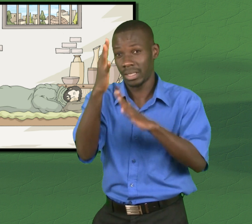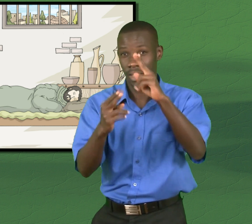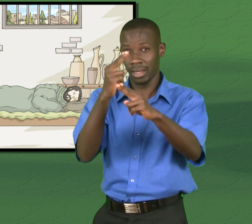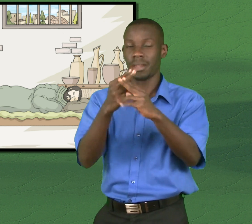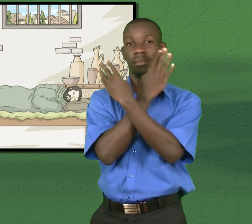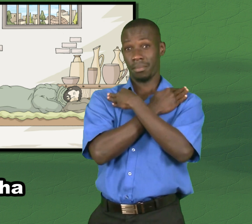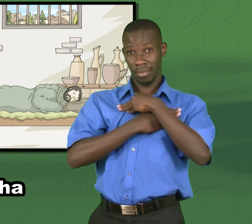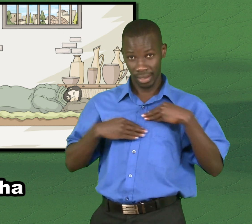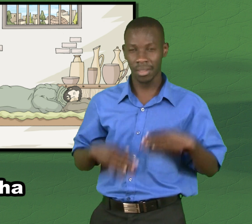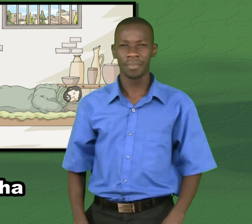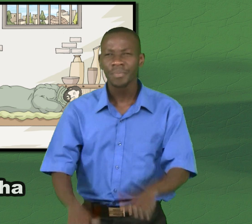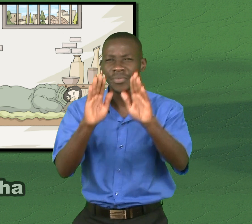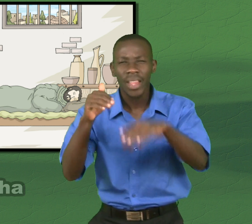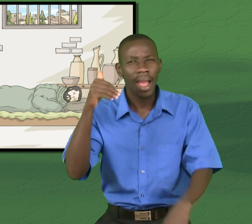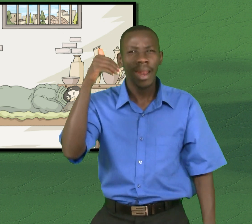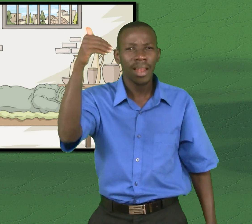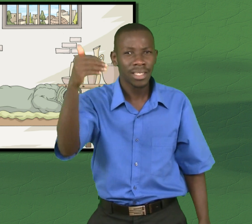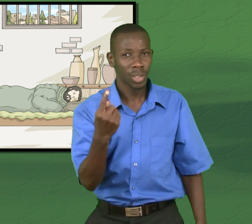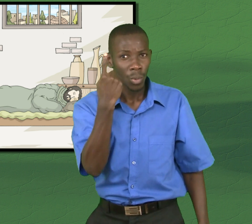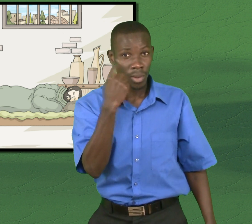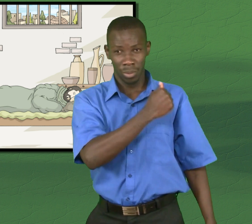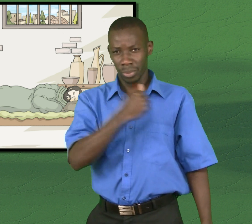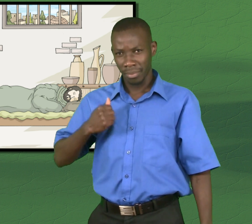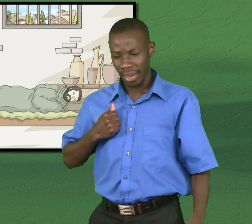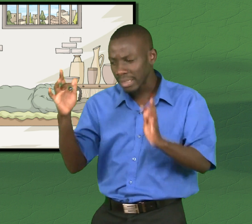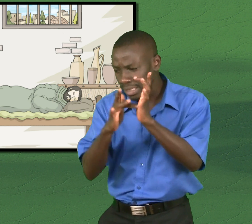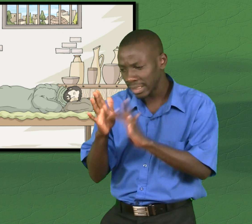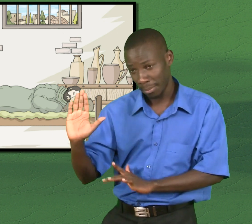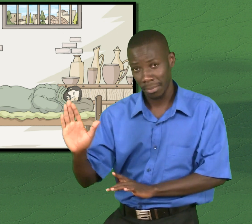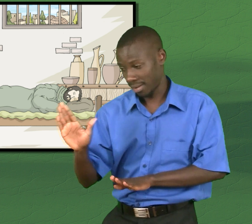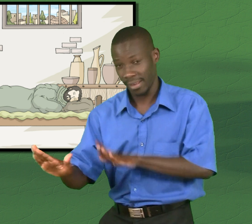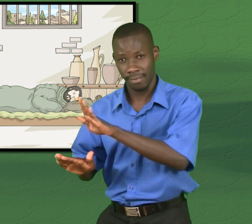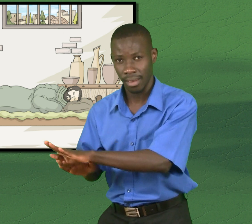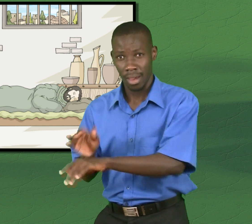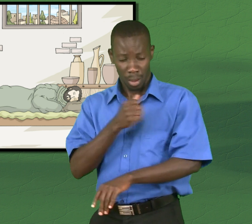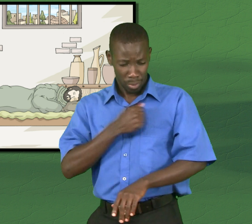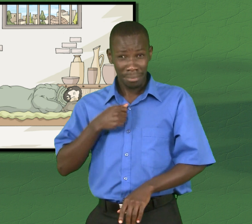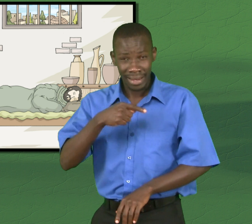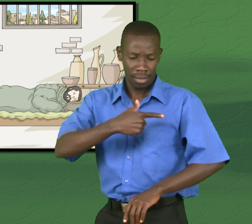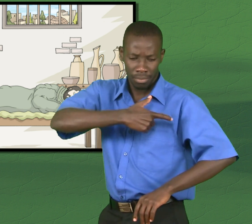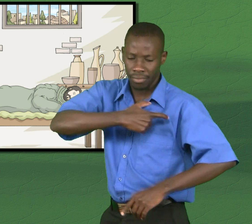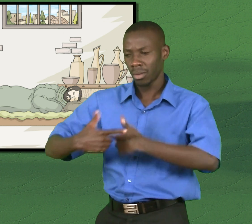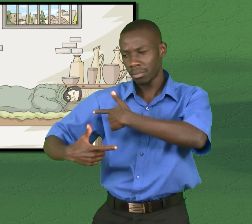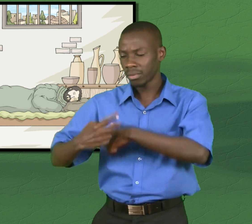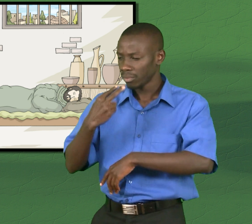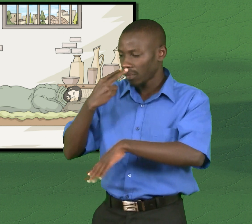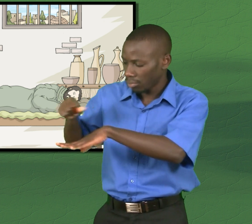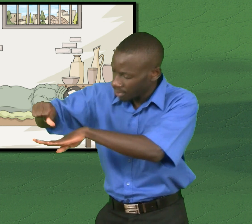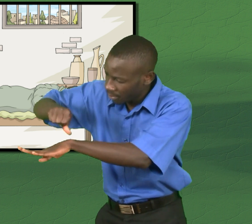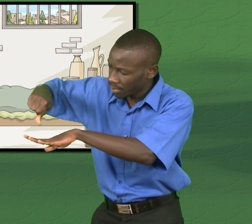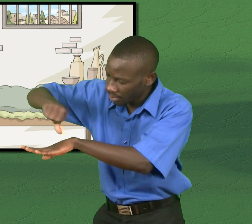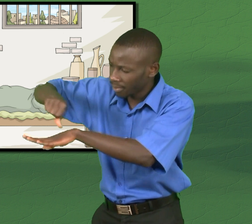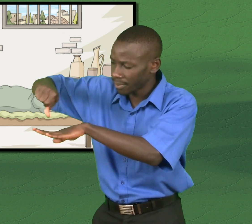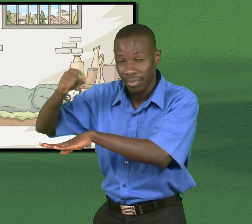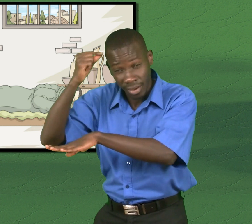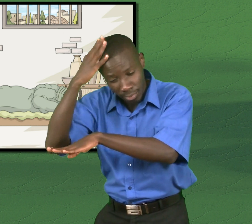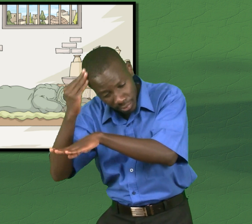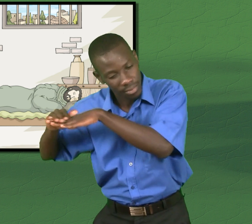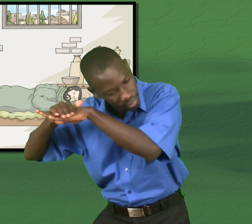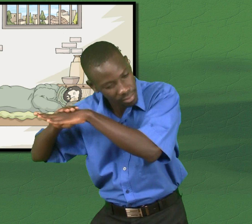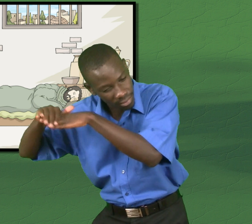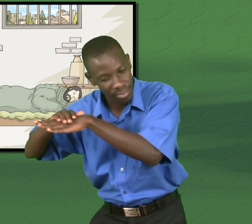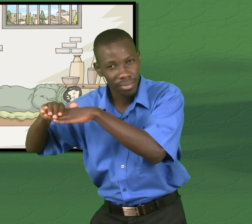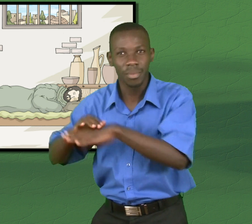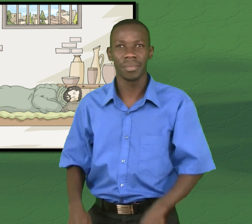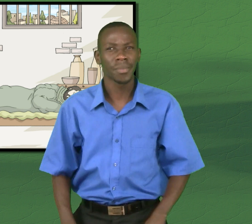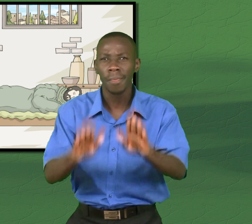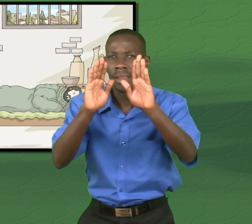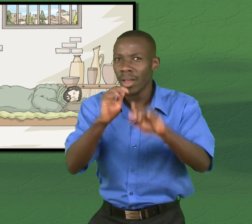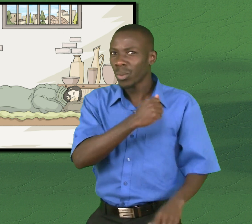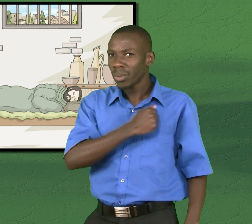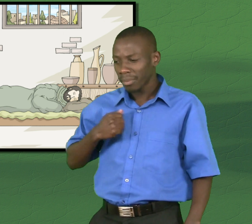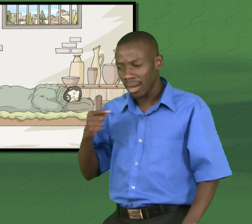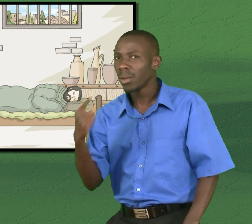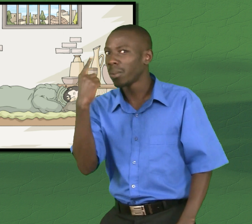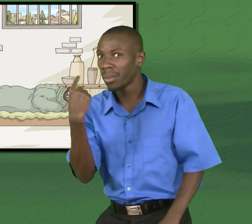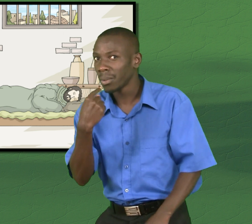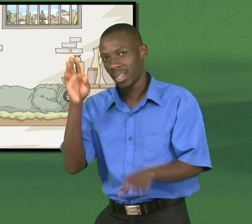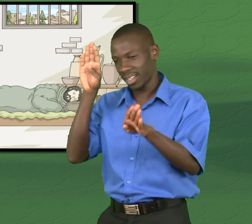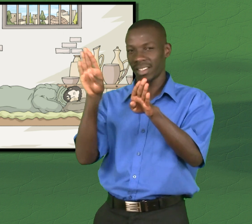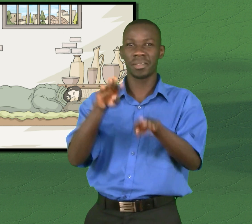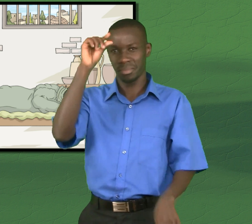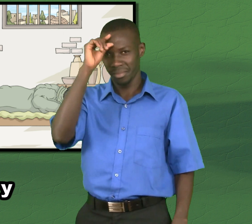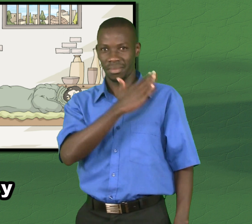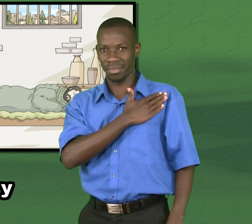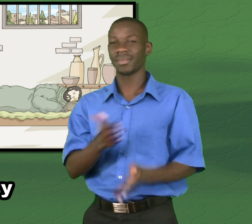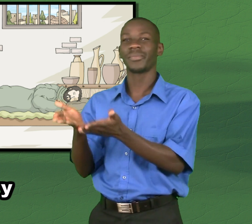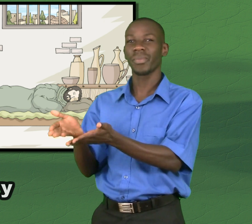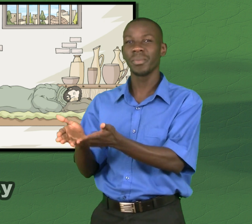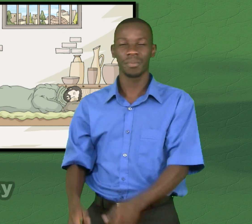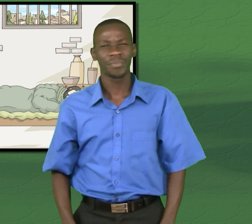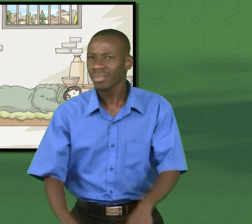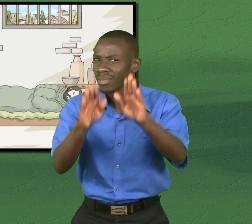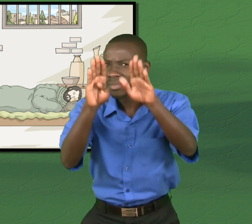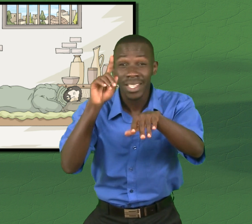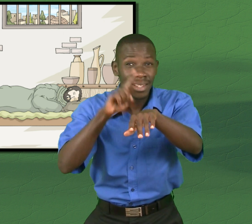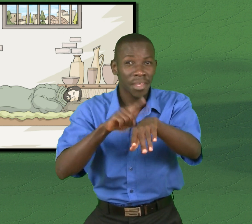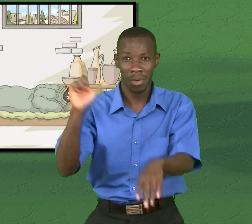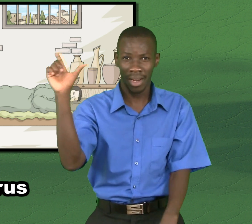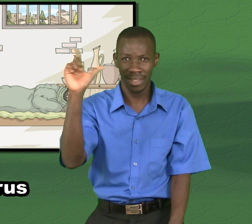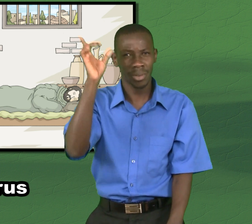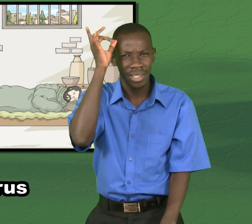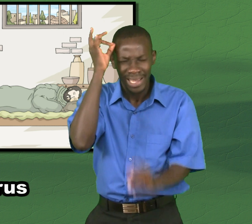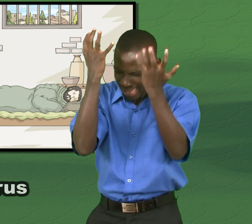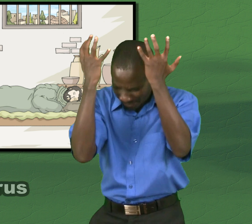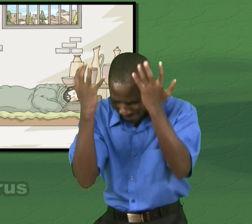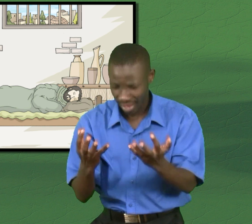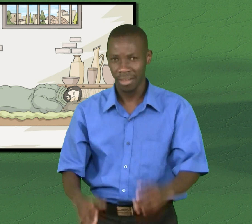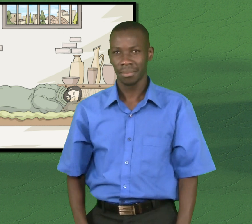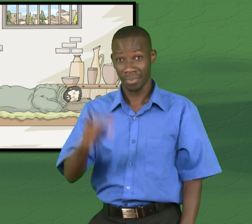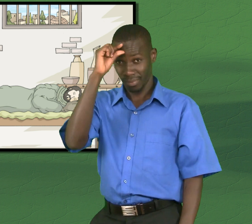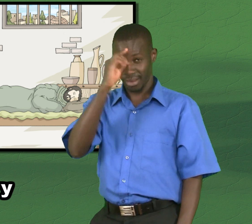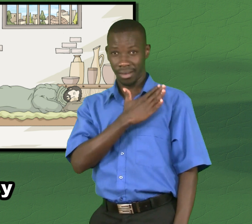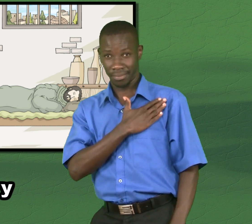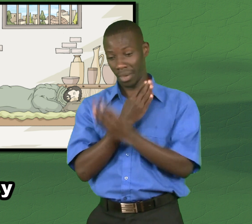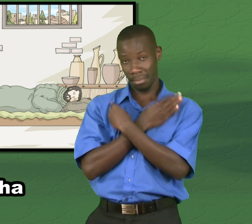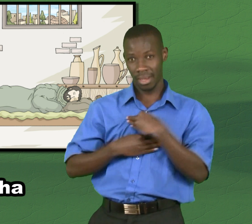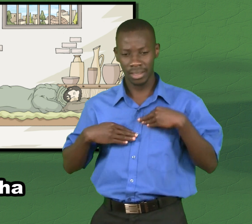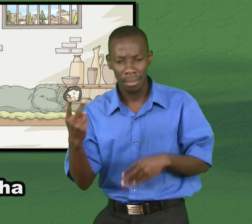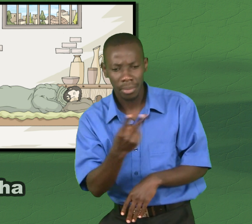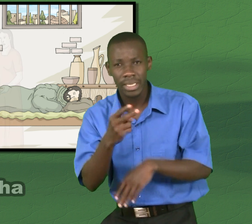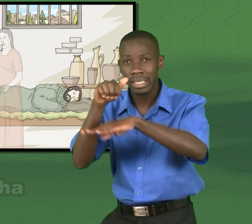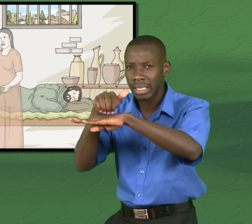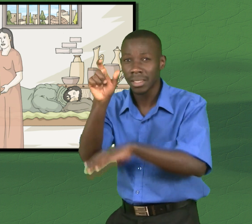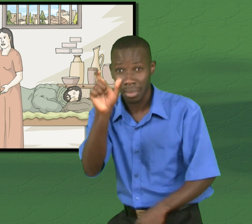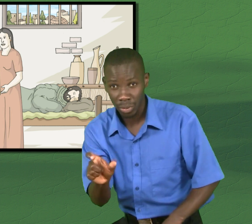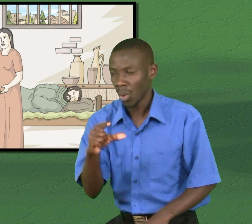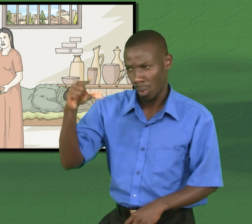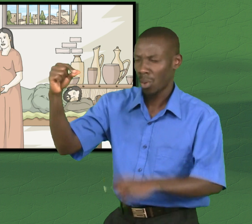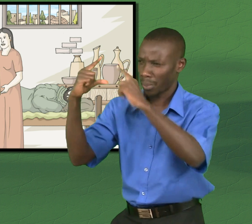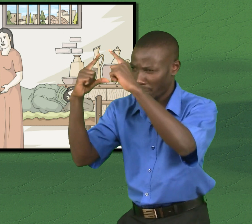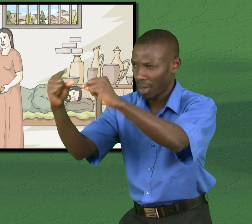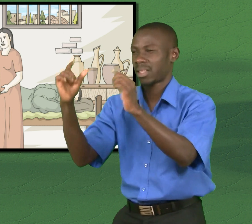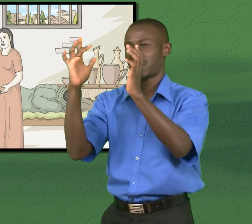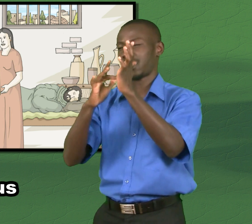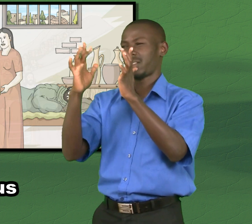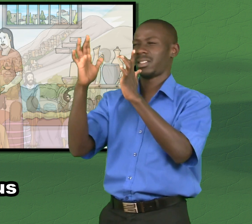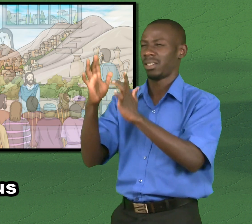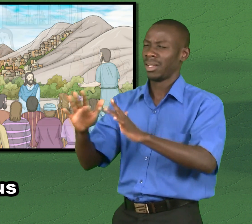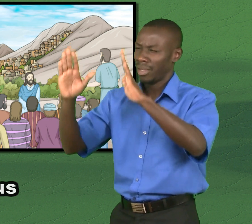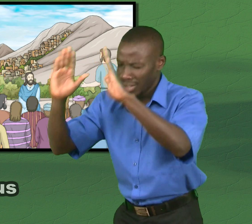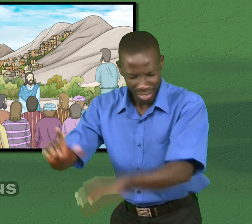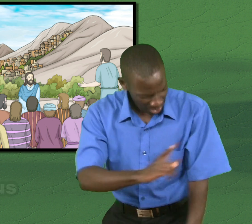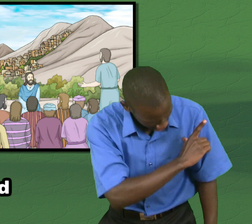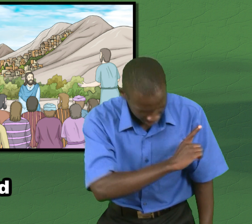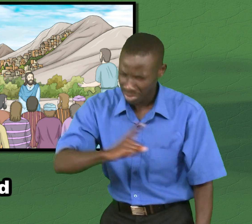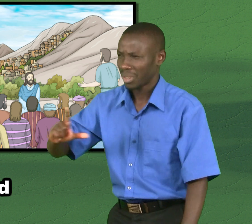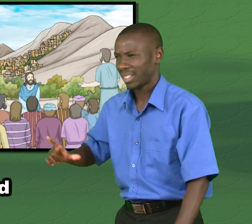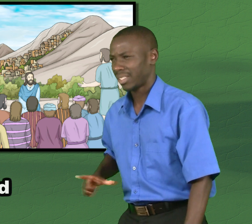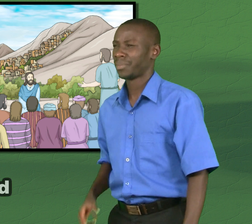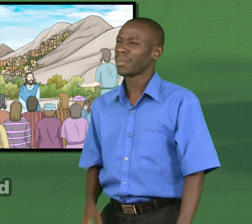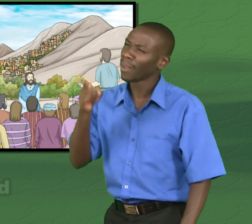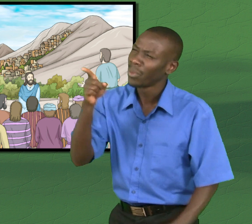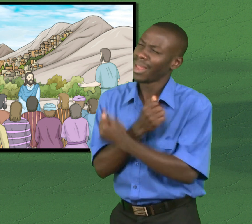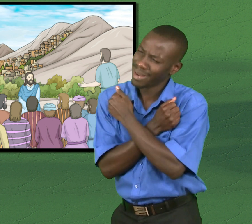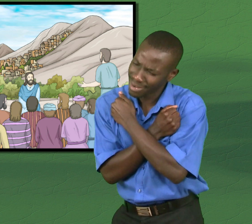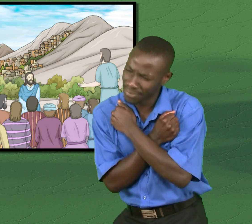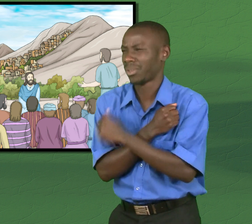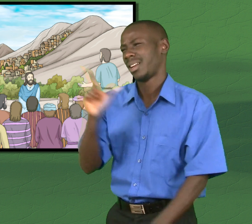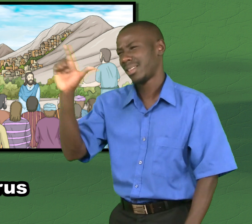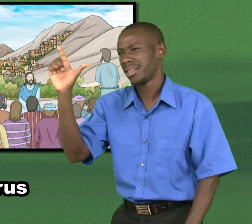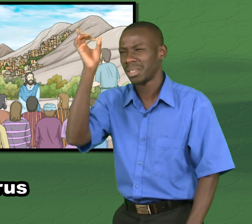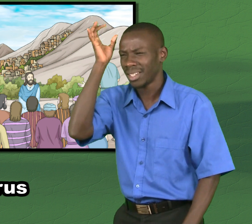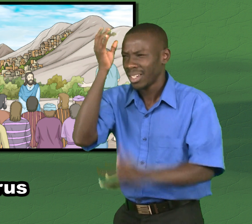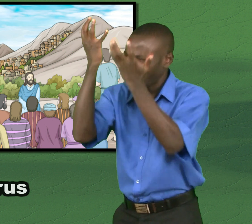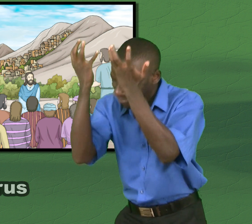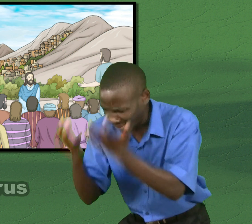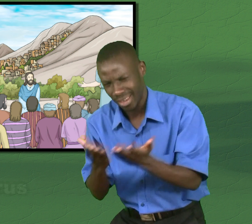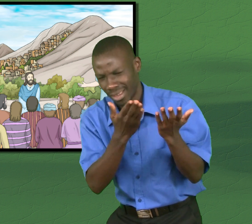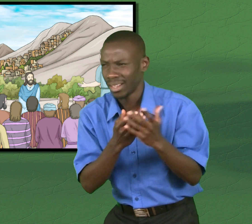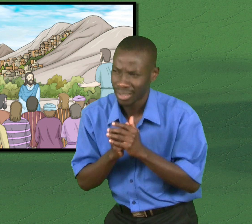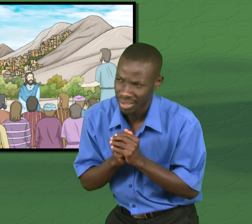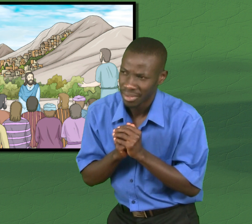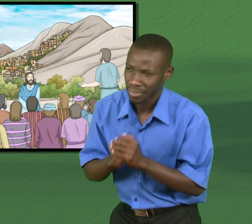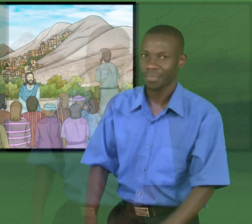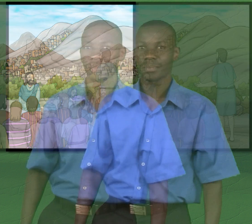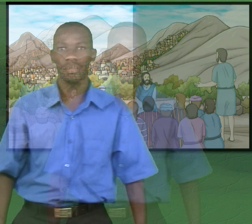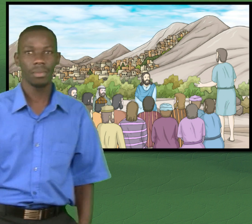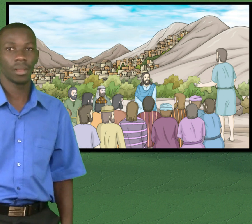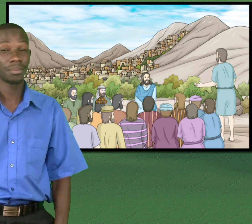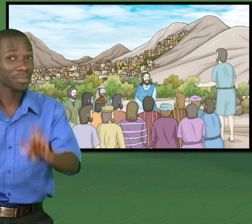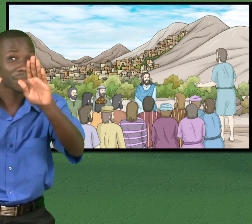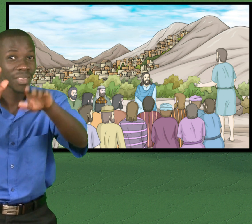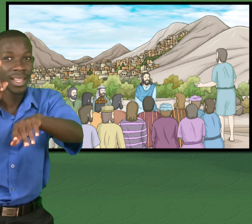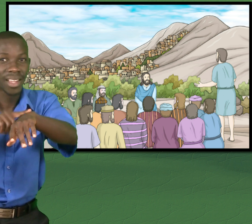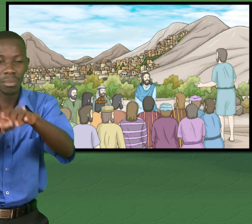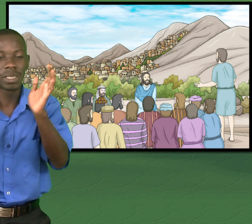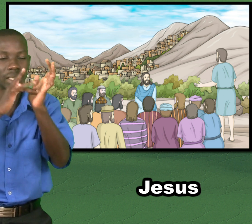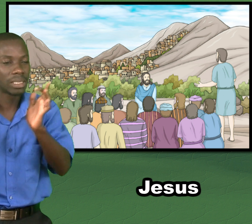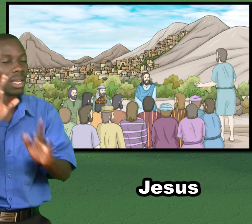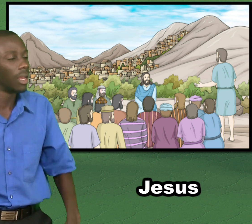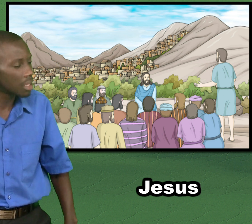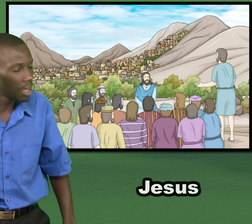(Mary, whose brother Lazarus was sick, was to anoint the Lord with perfume and wipe His feet with her hair.) So the sisters sent word to Jesus, “Lord, the one You love is sick.”